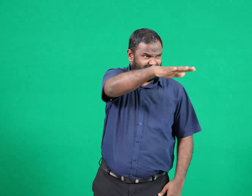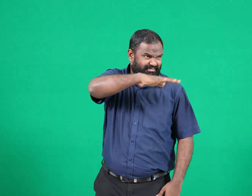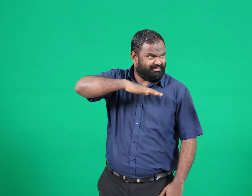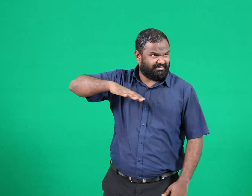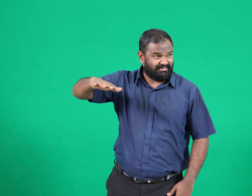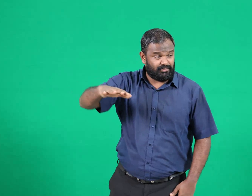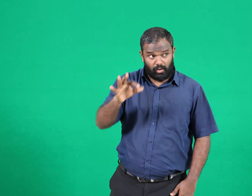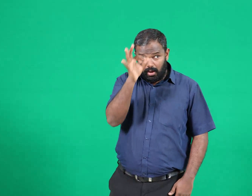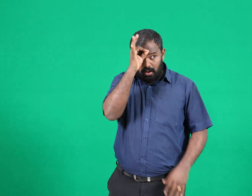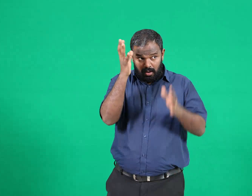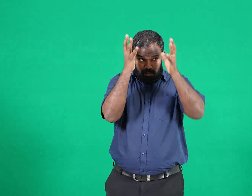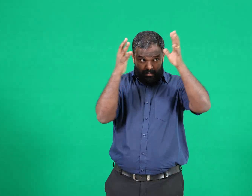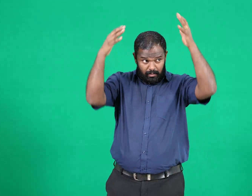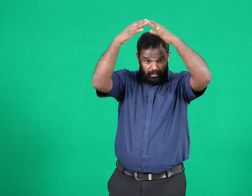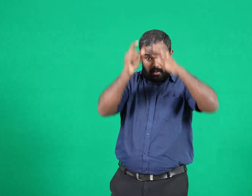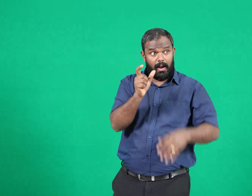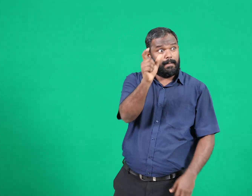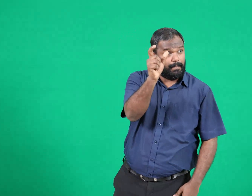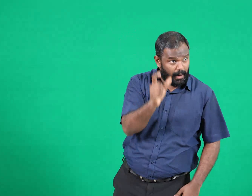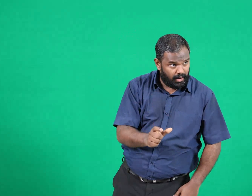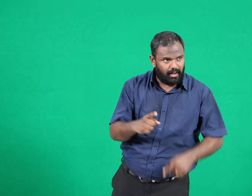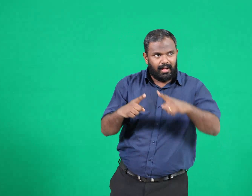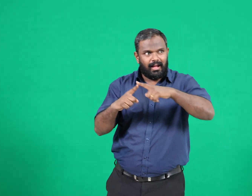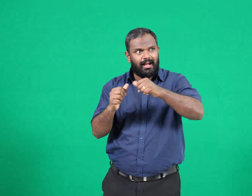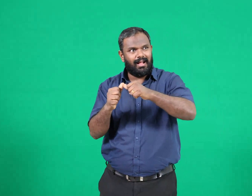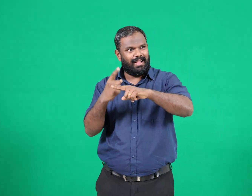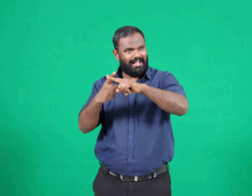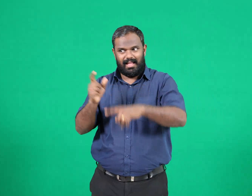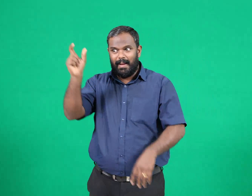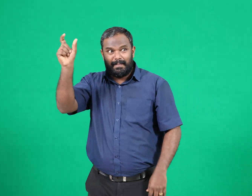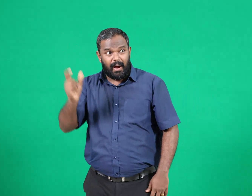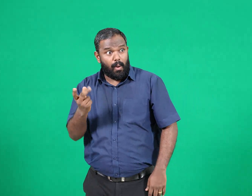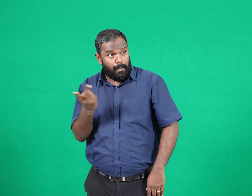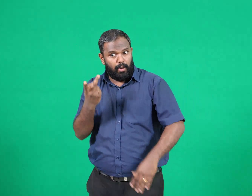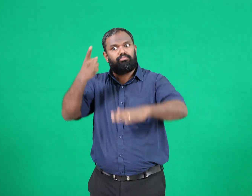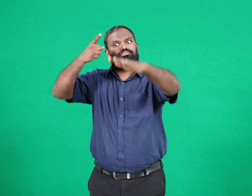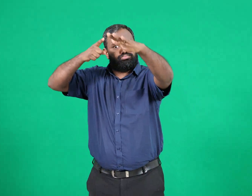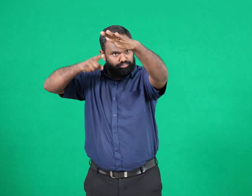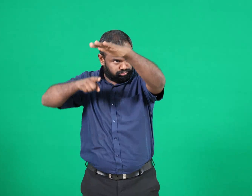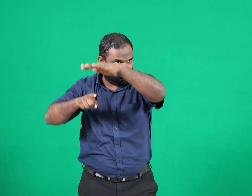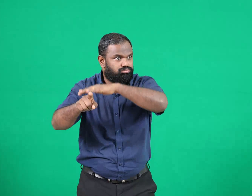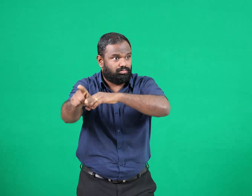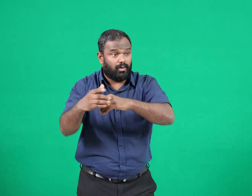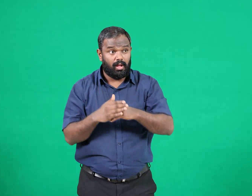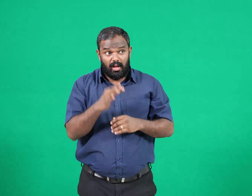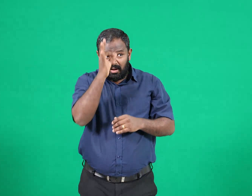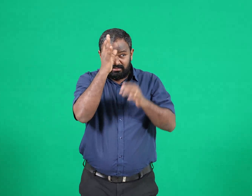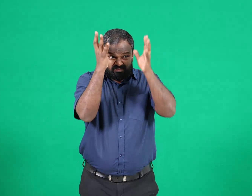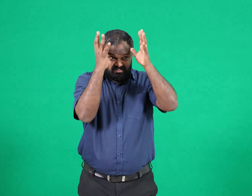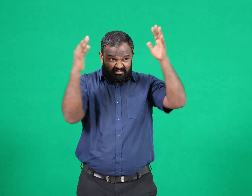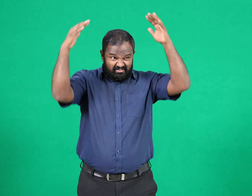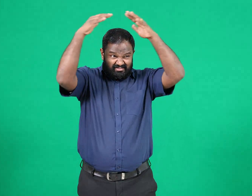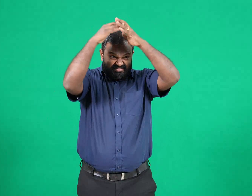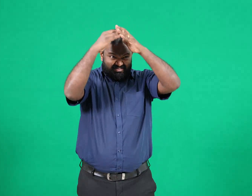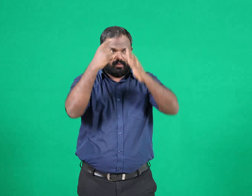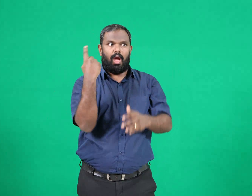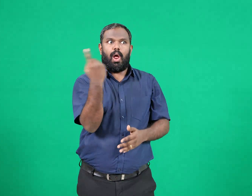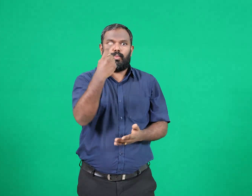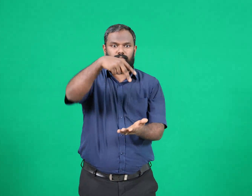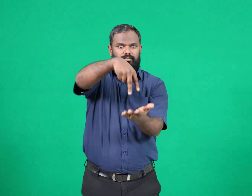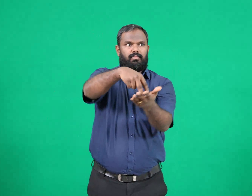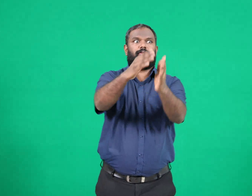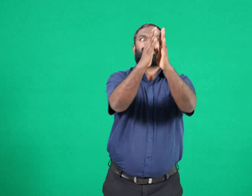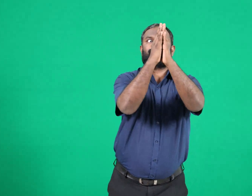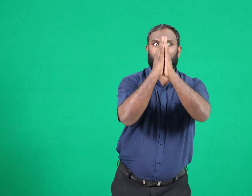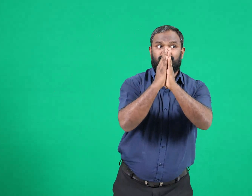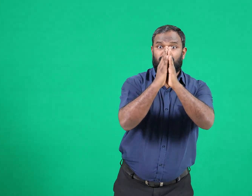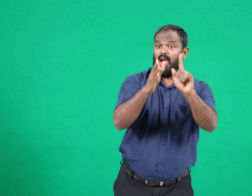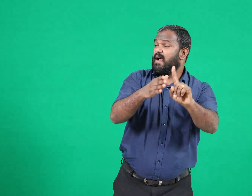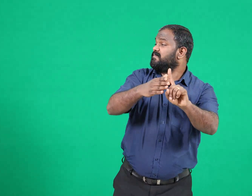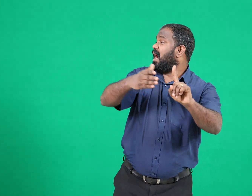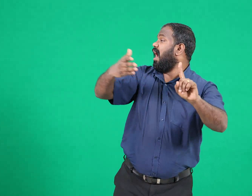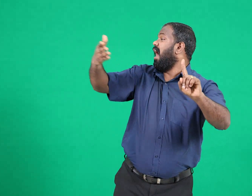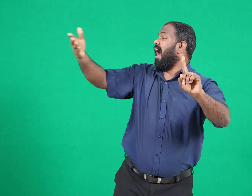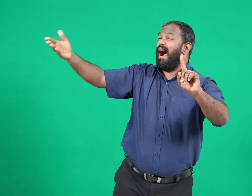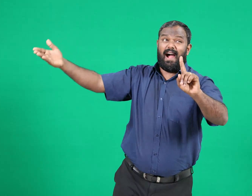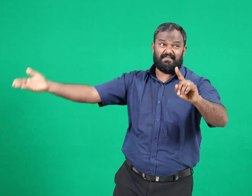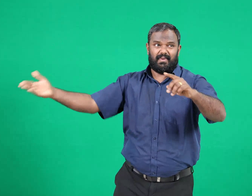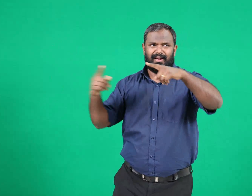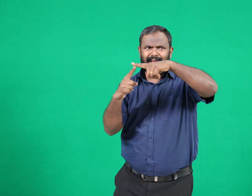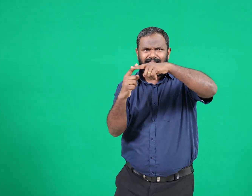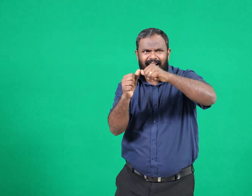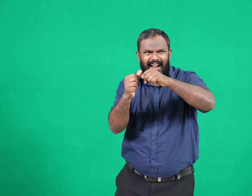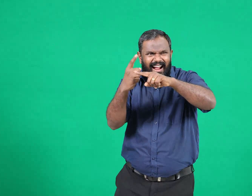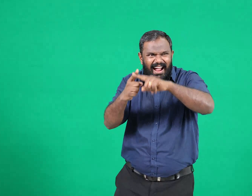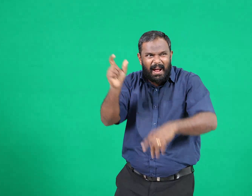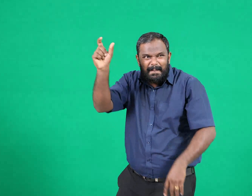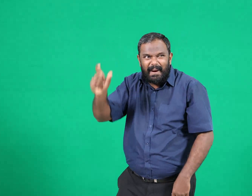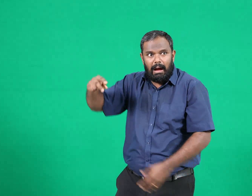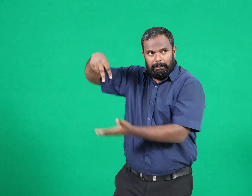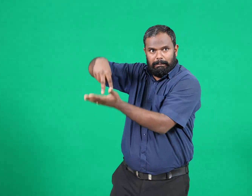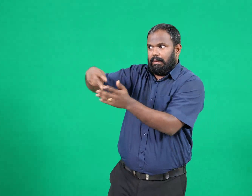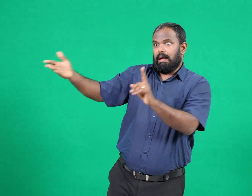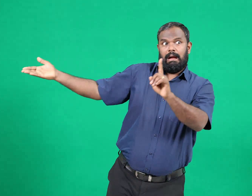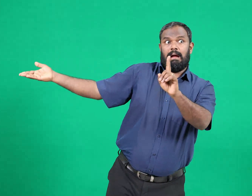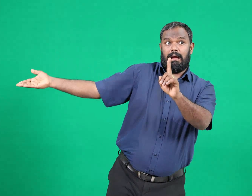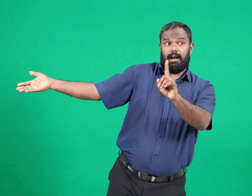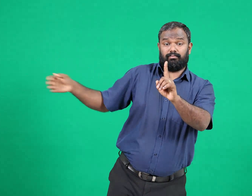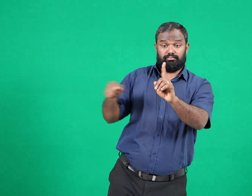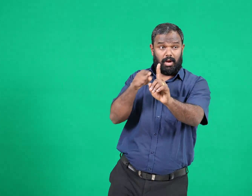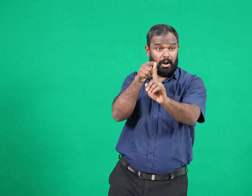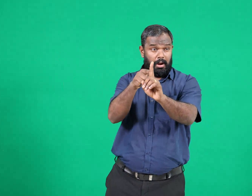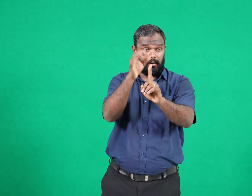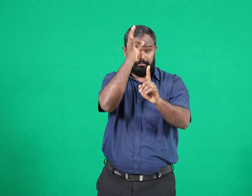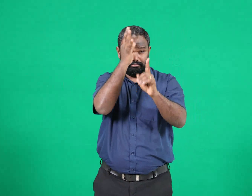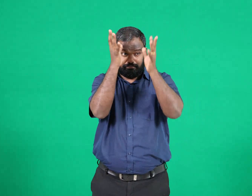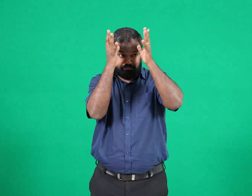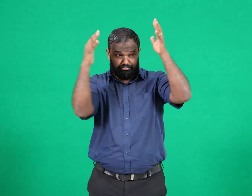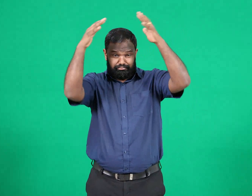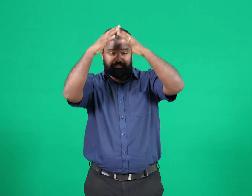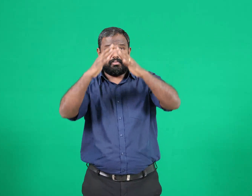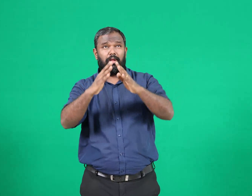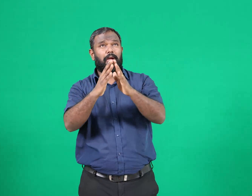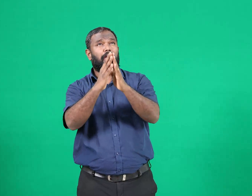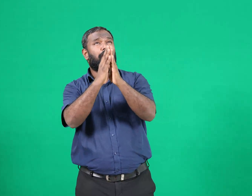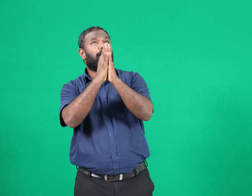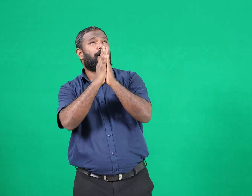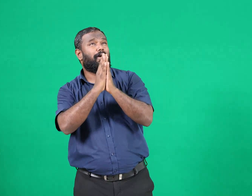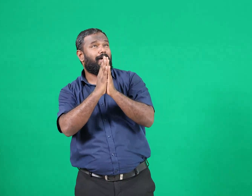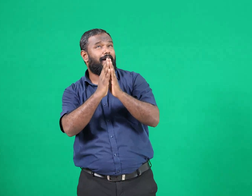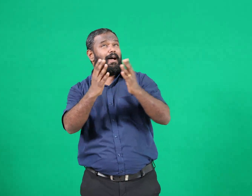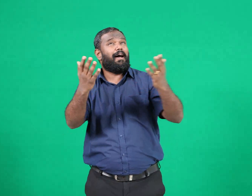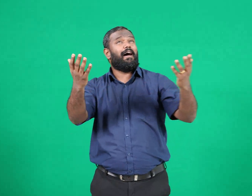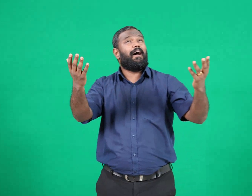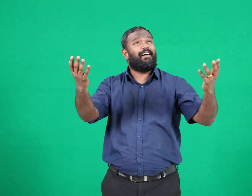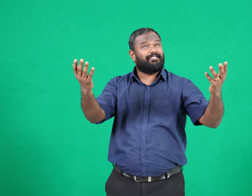One was a Pharisee and the other a tax collector.